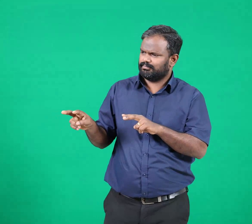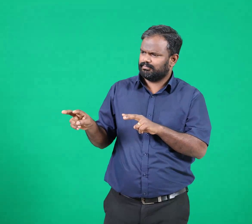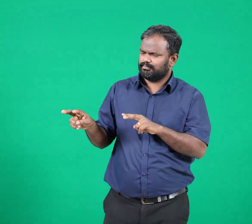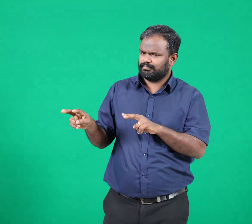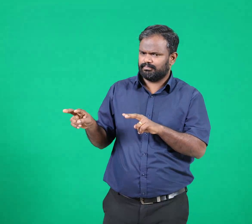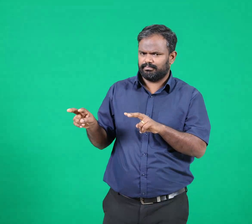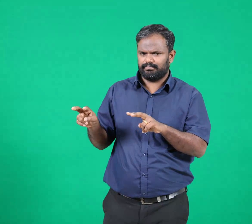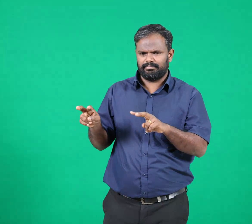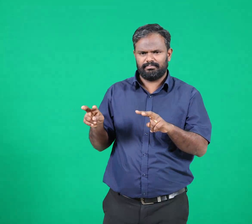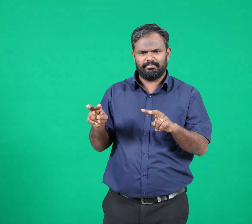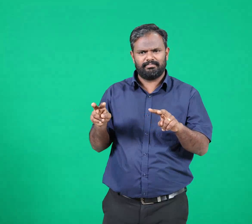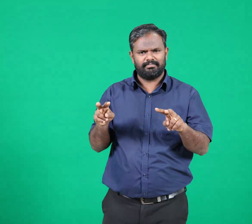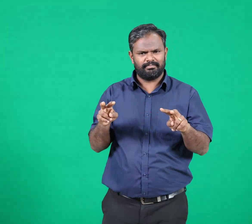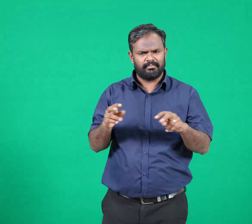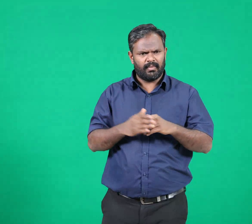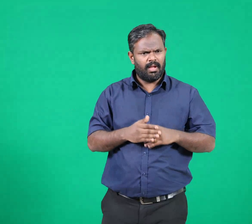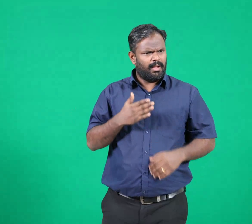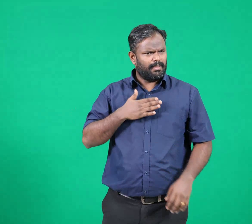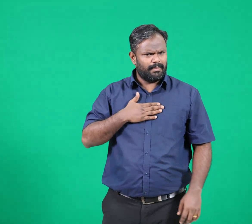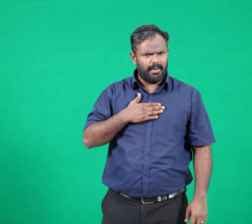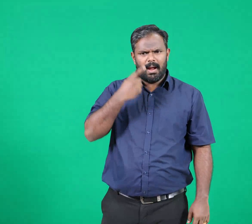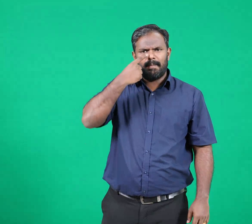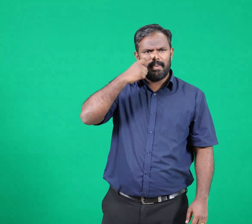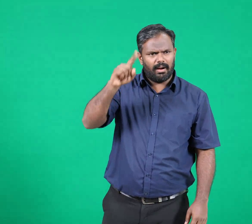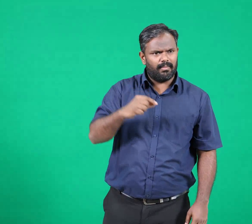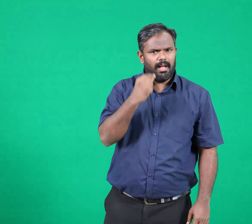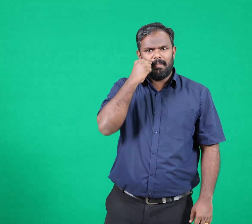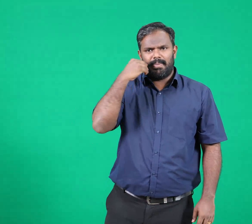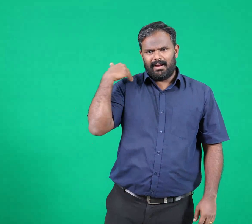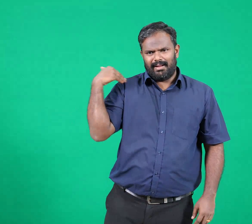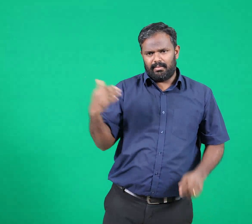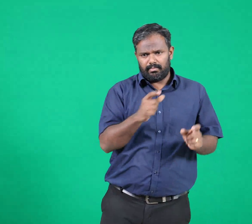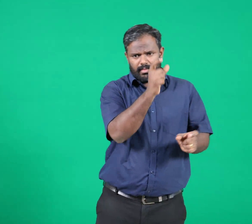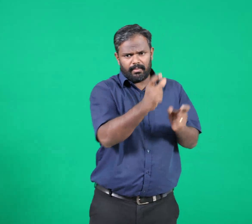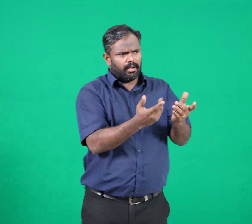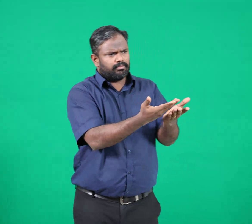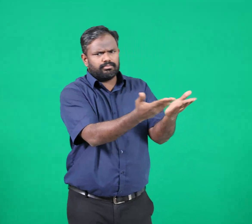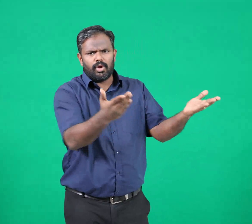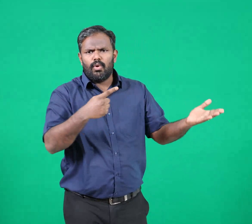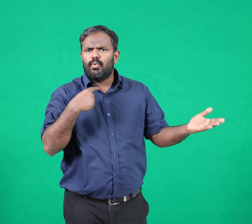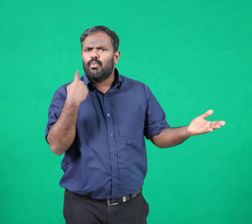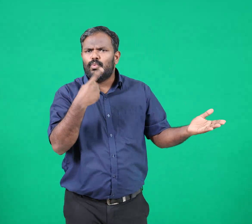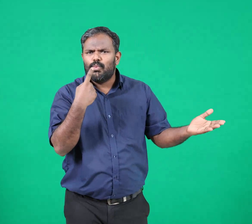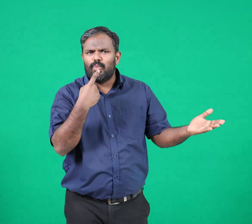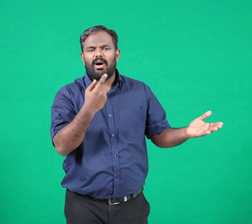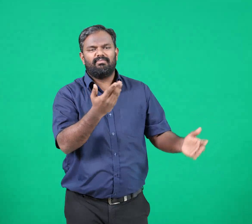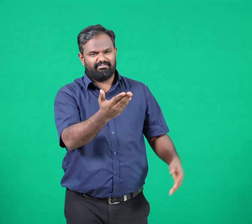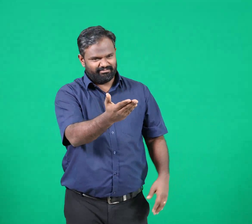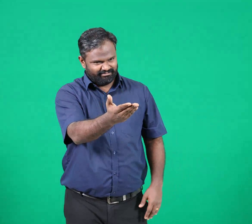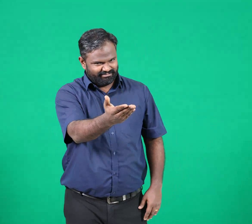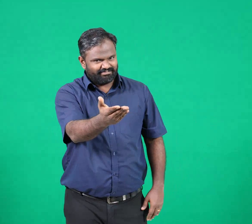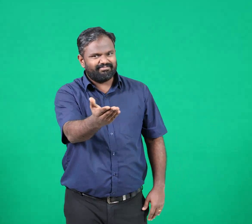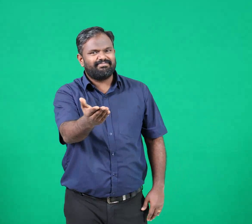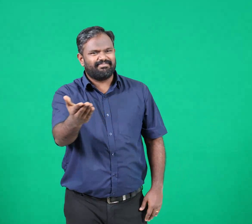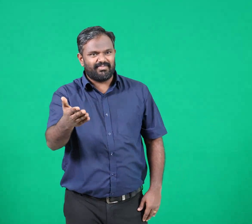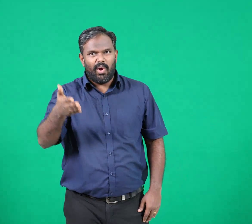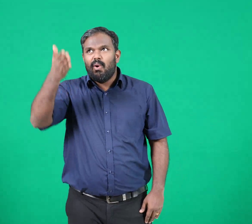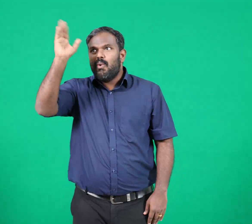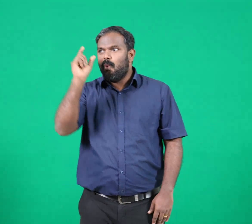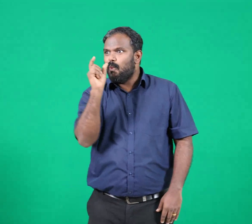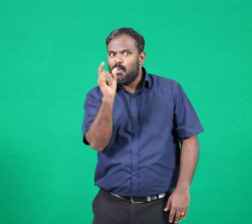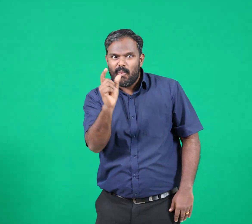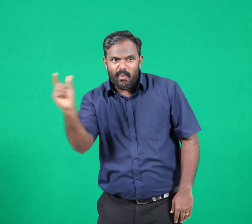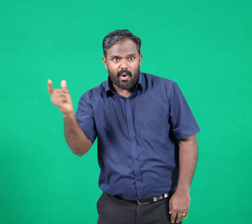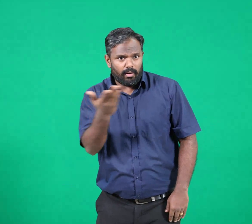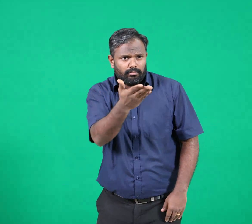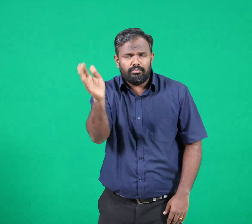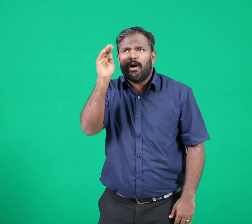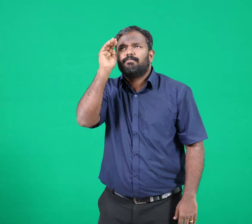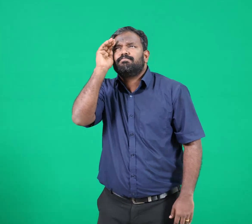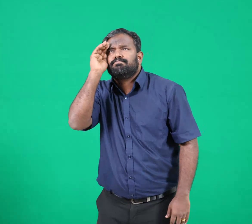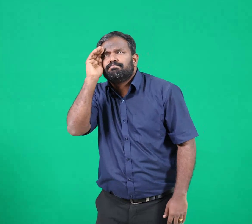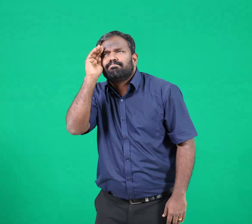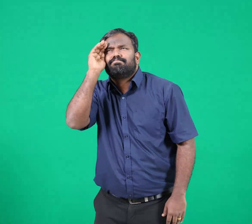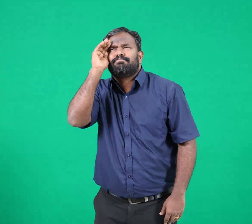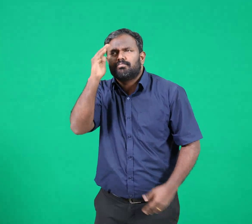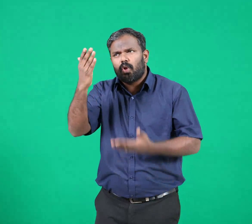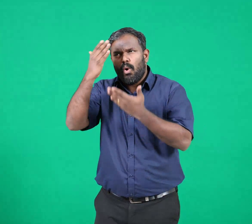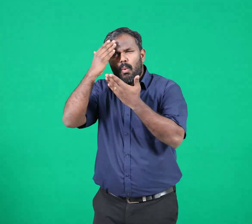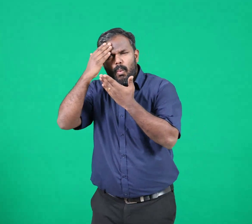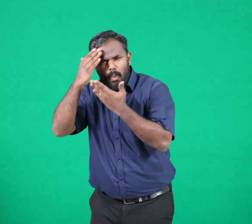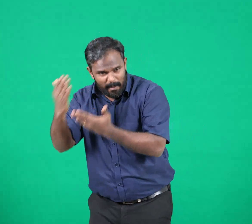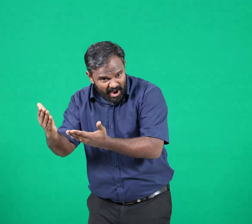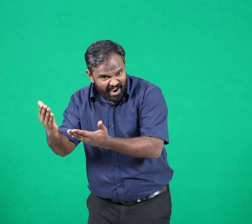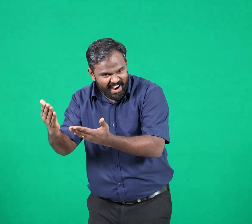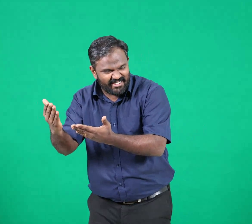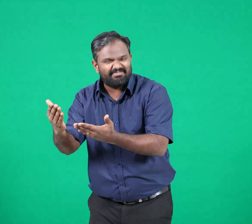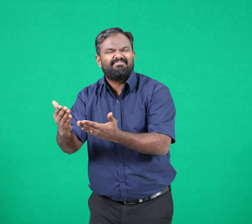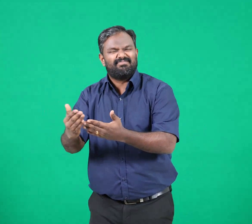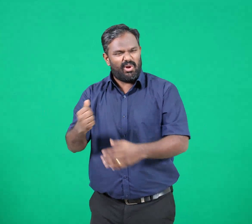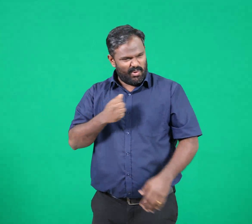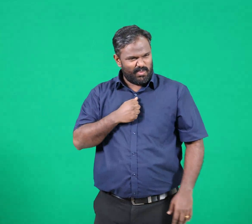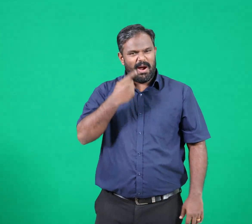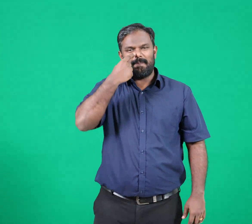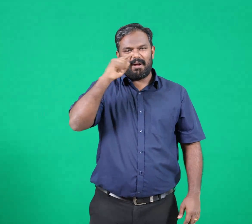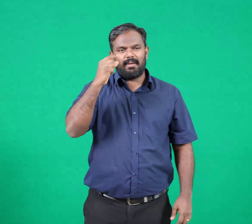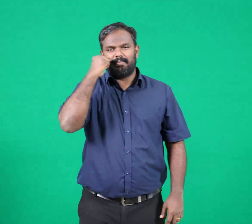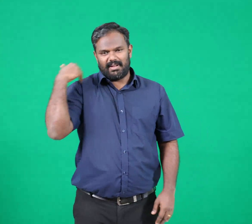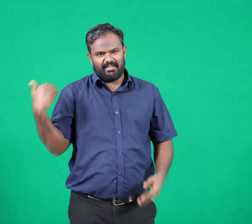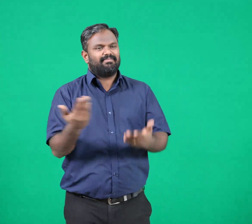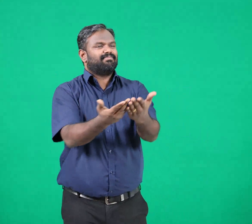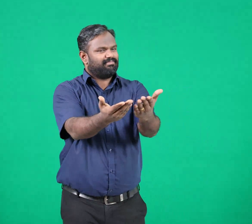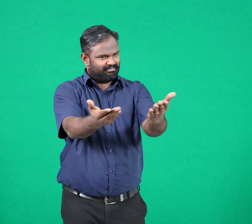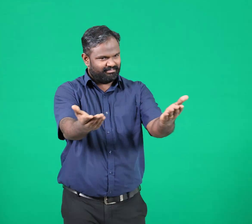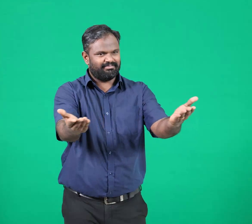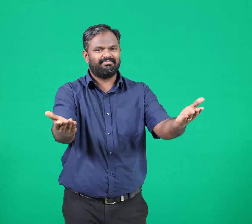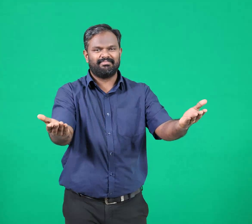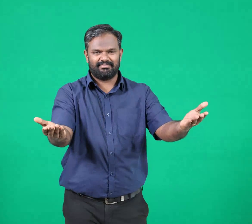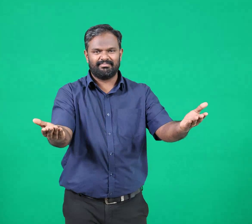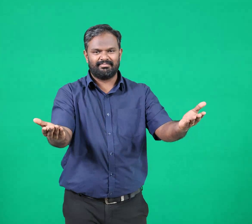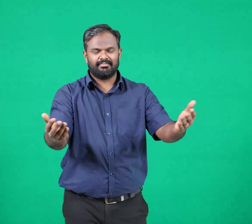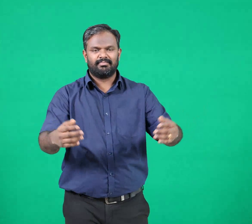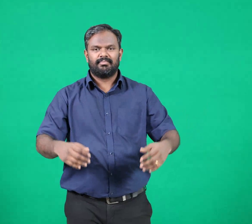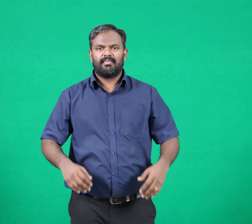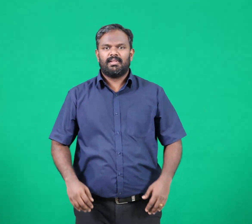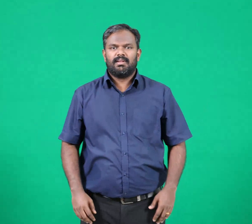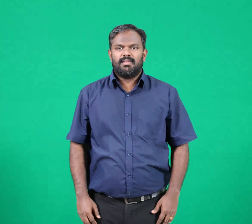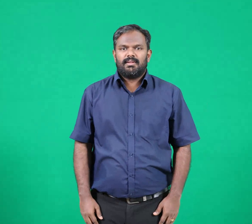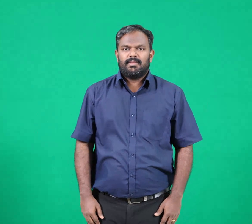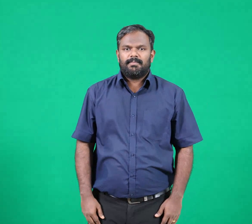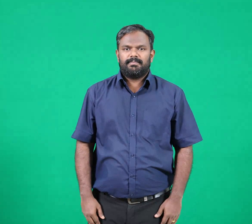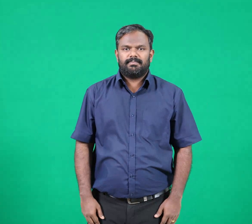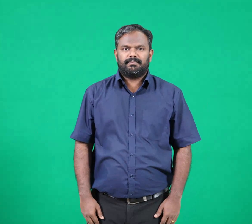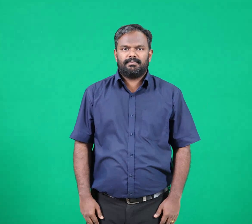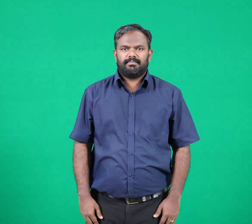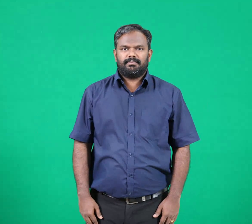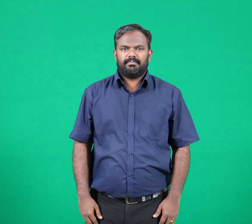But He replied, "My mother and brothers are those who hear the word of God and carry it out."